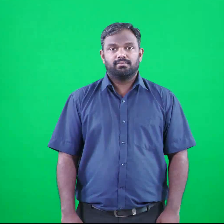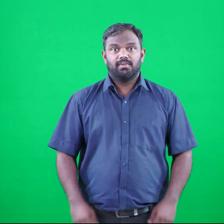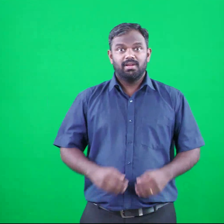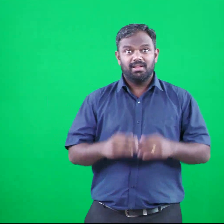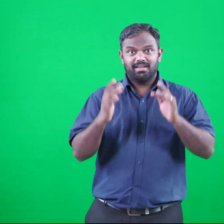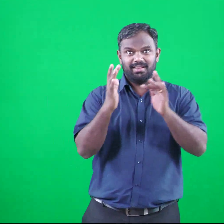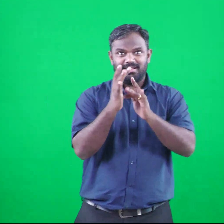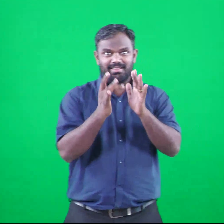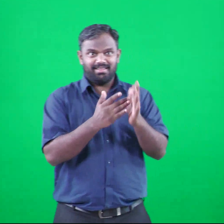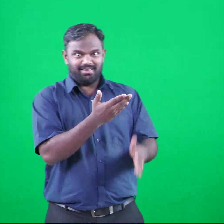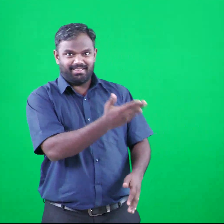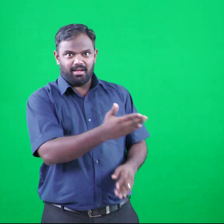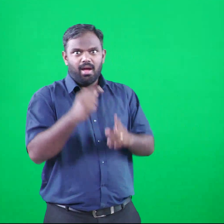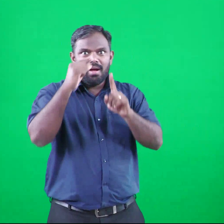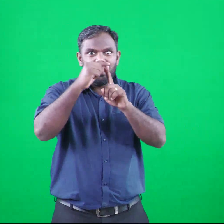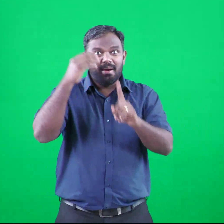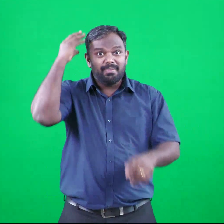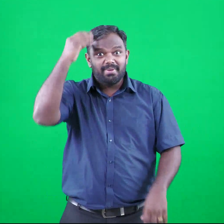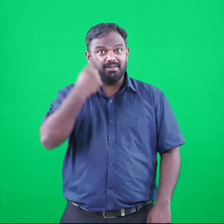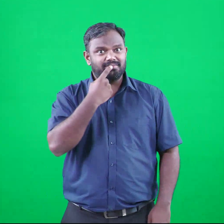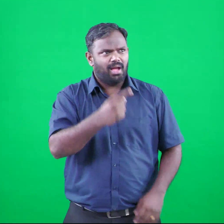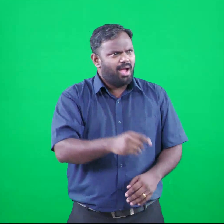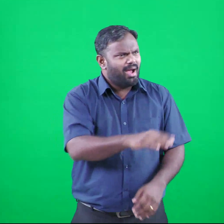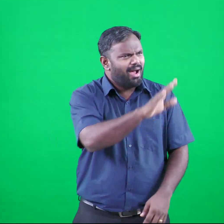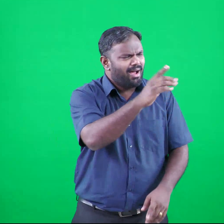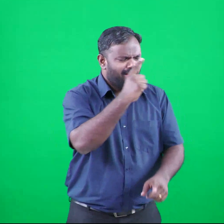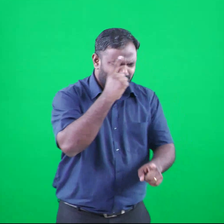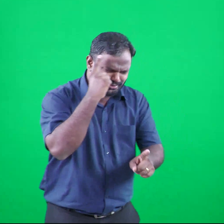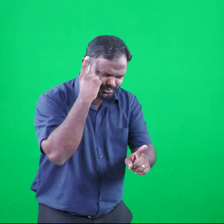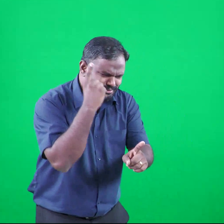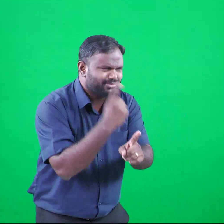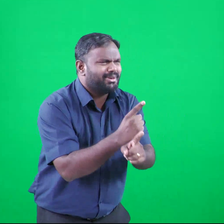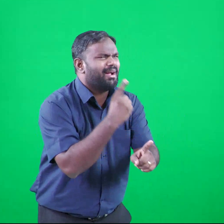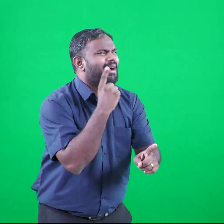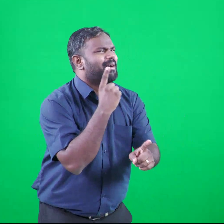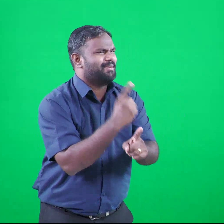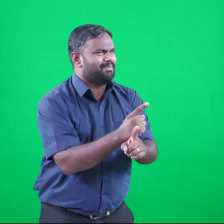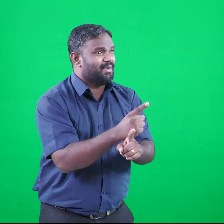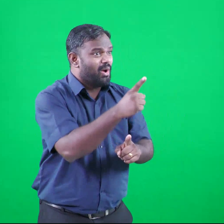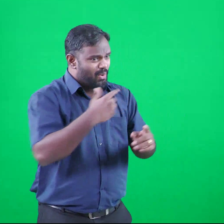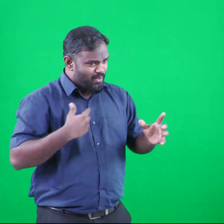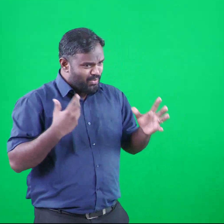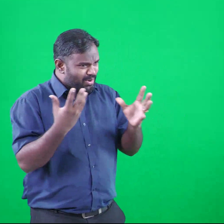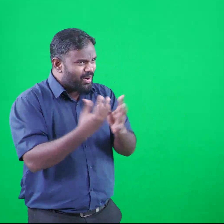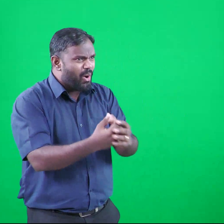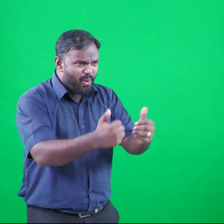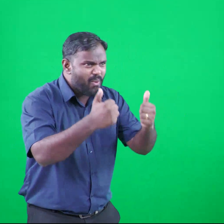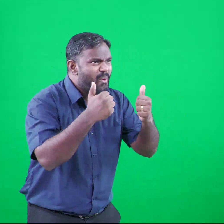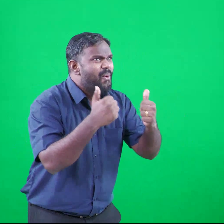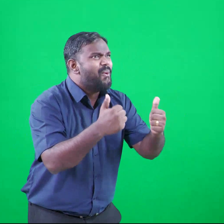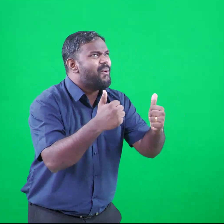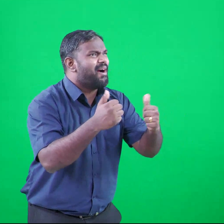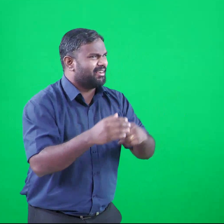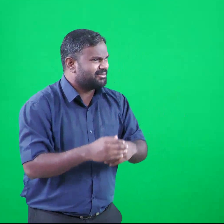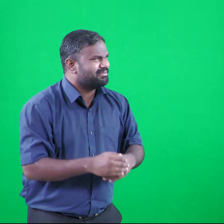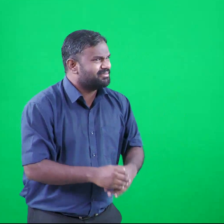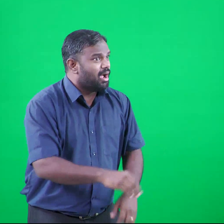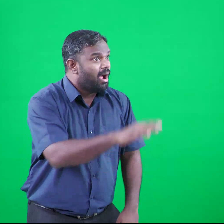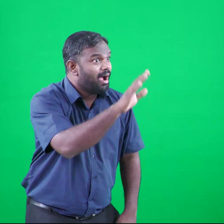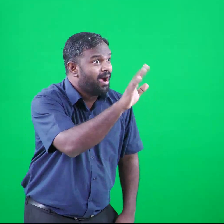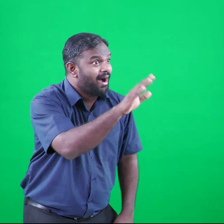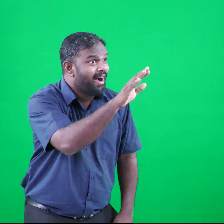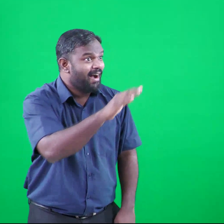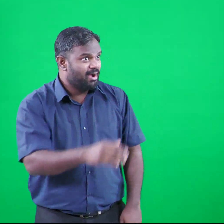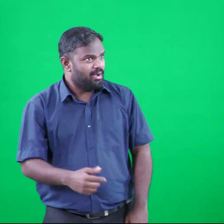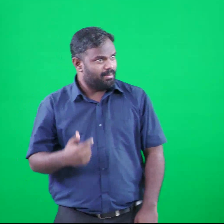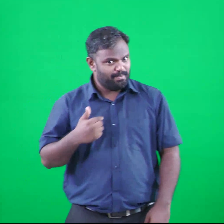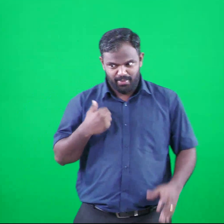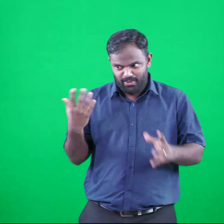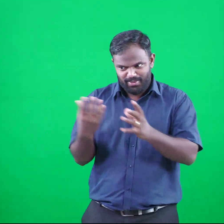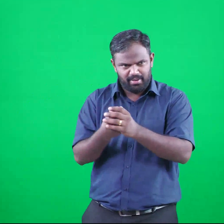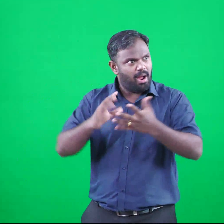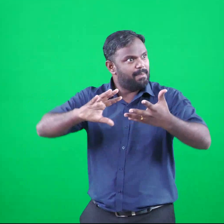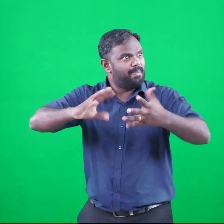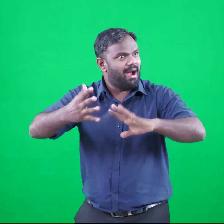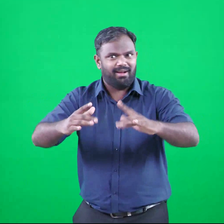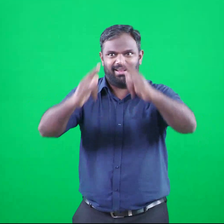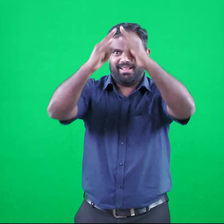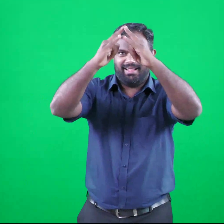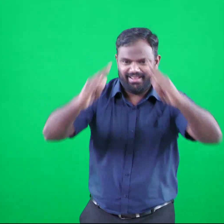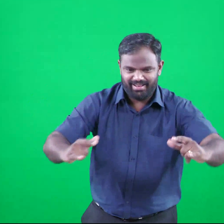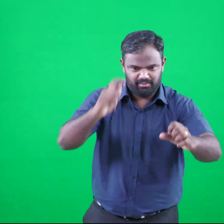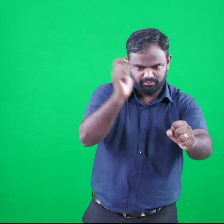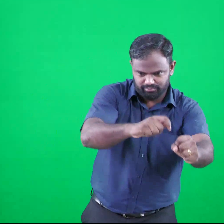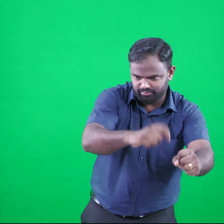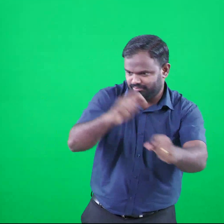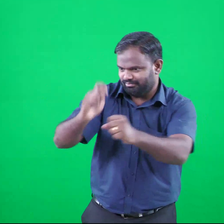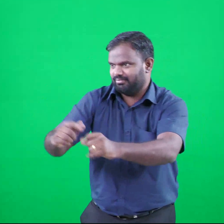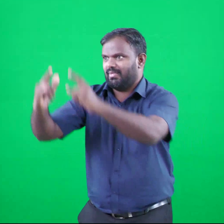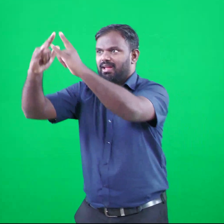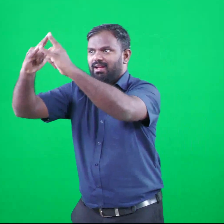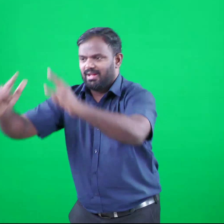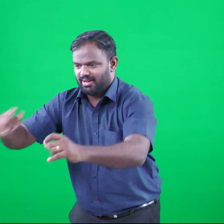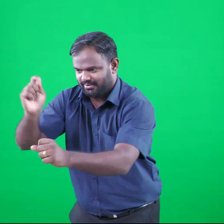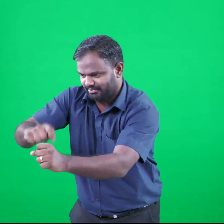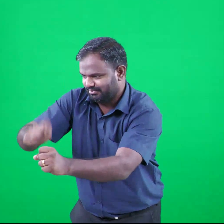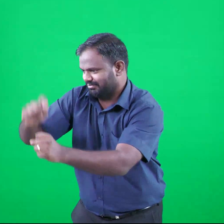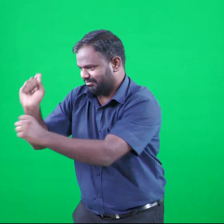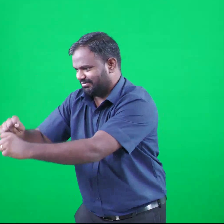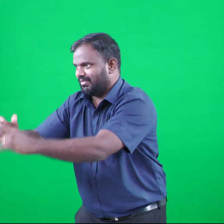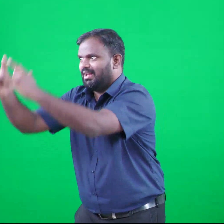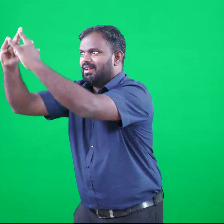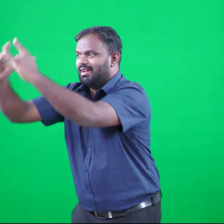Peter said to Jesus, "Rabbi, it is good for us to be here.